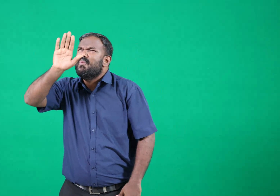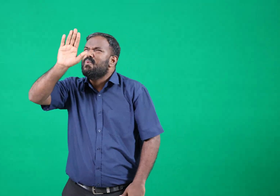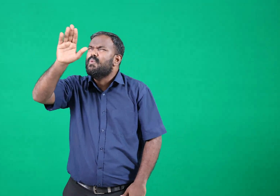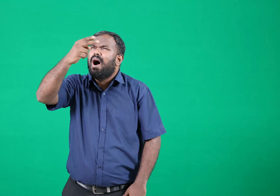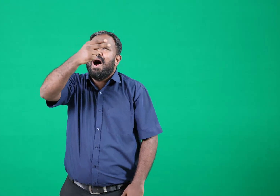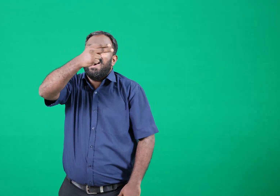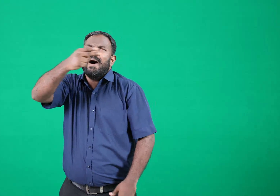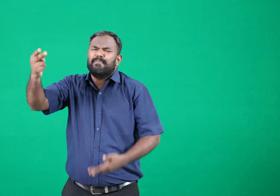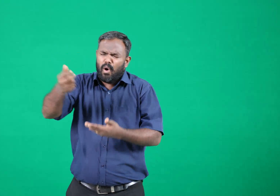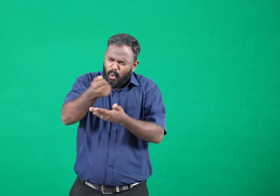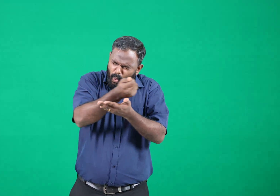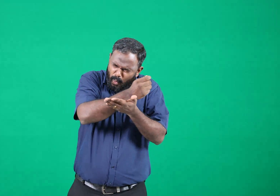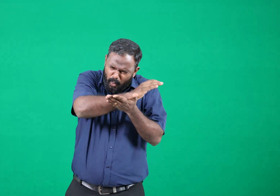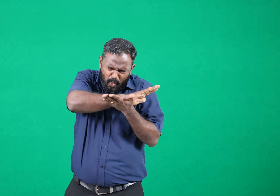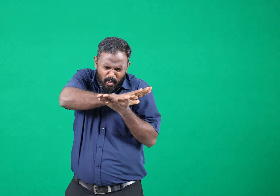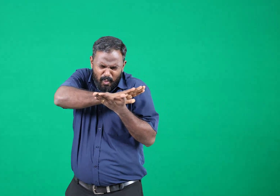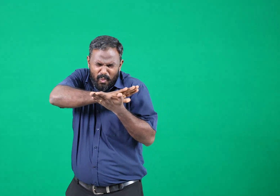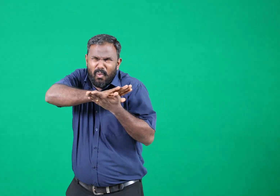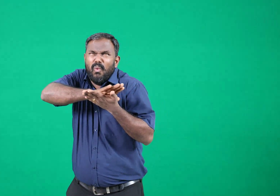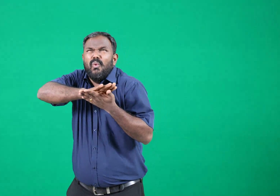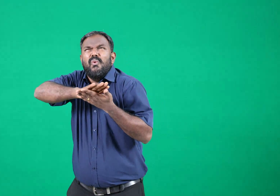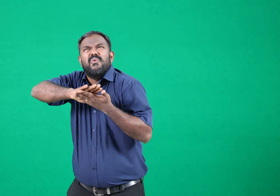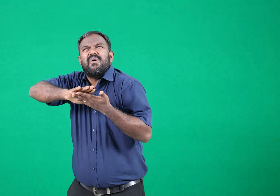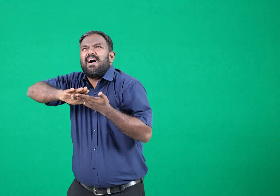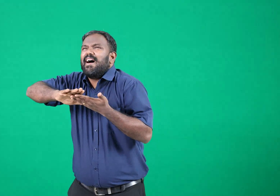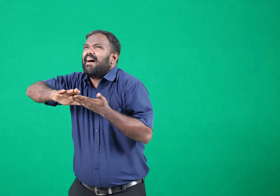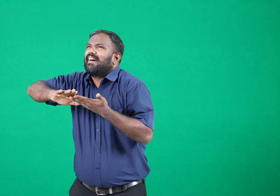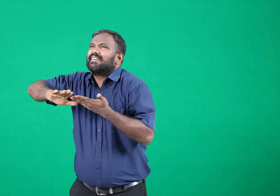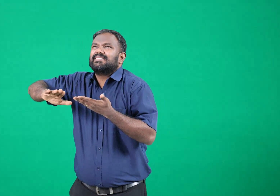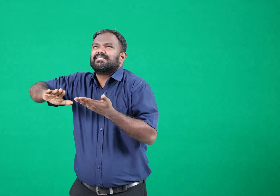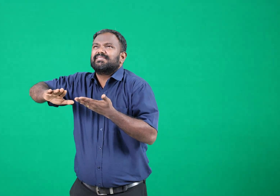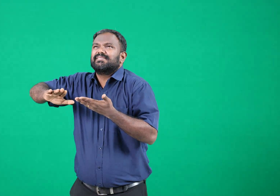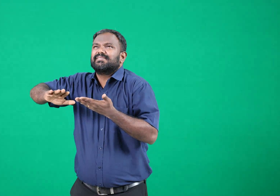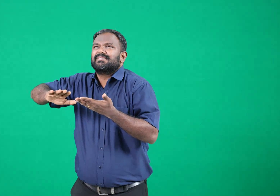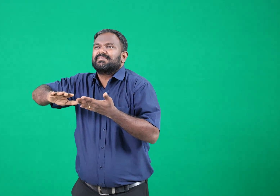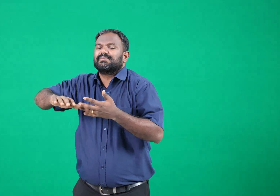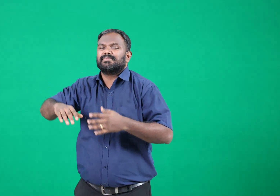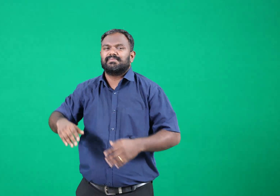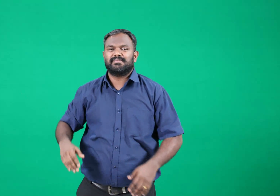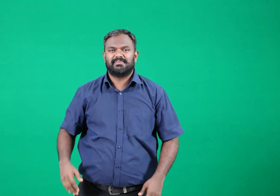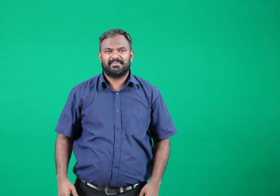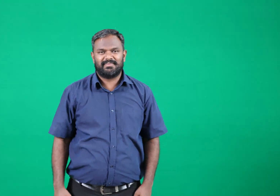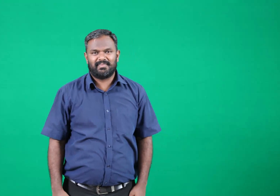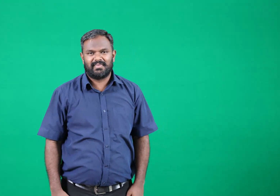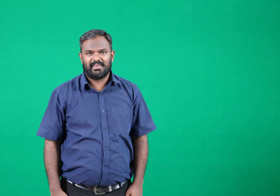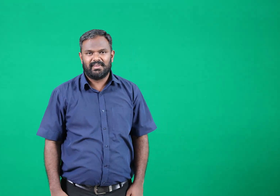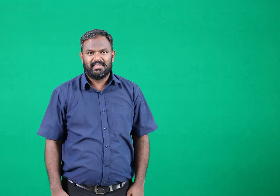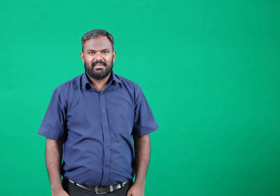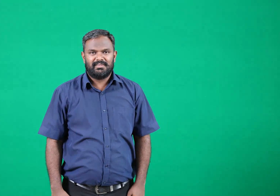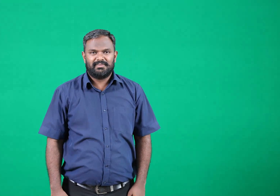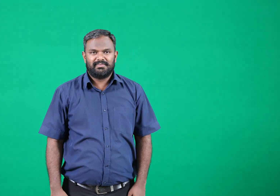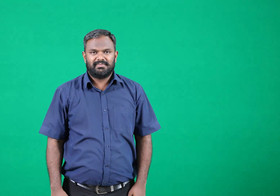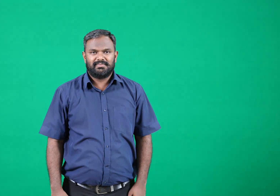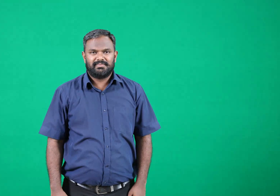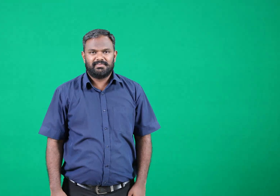Holy is His name.